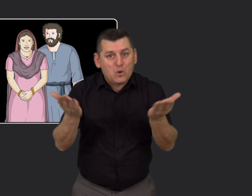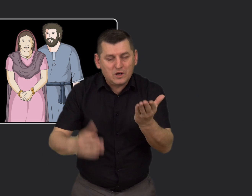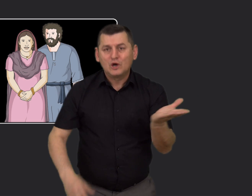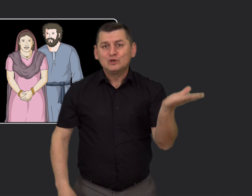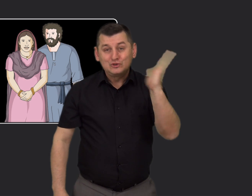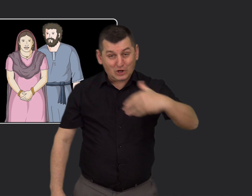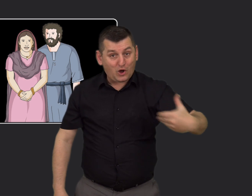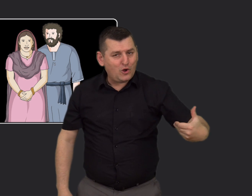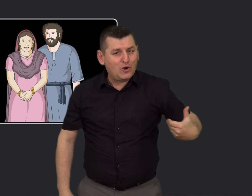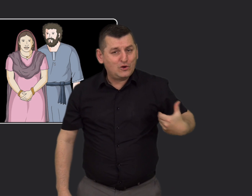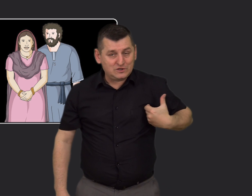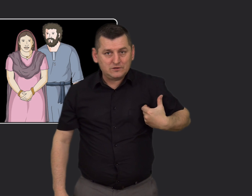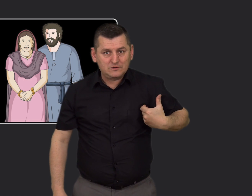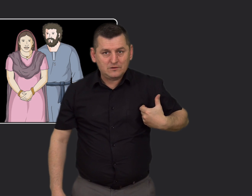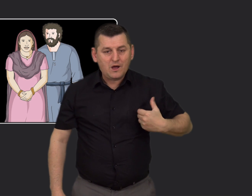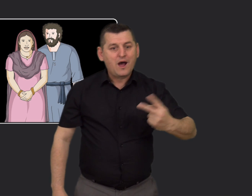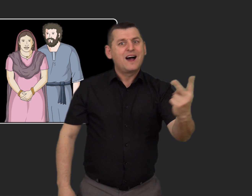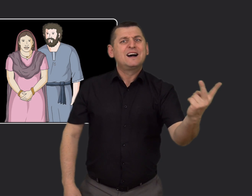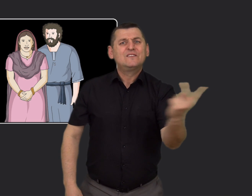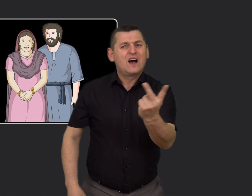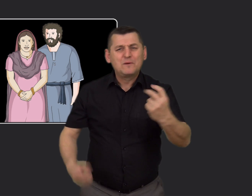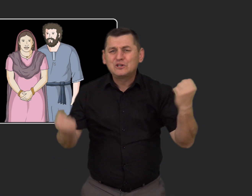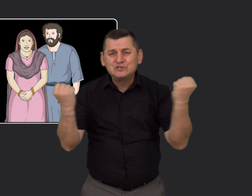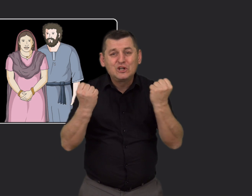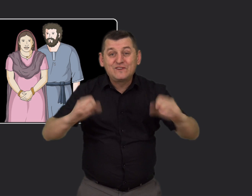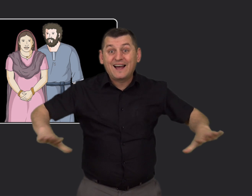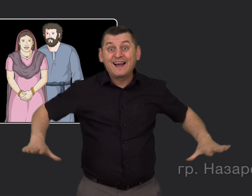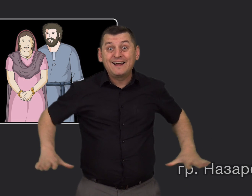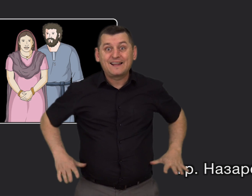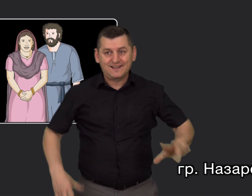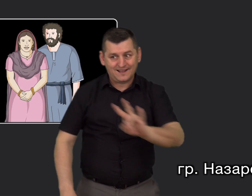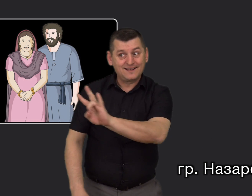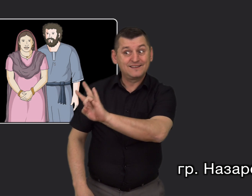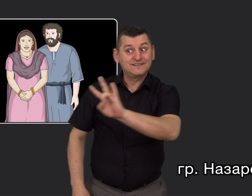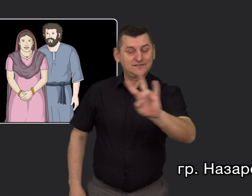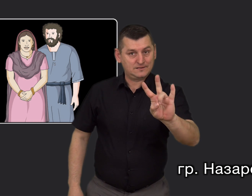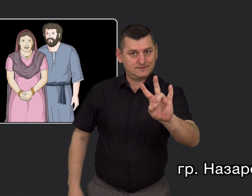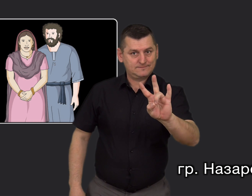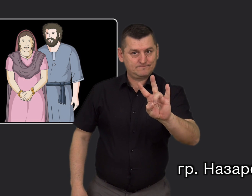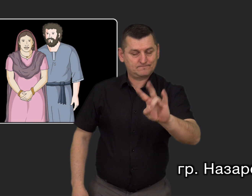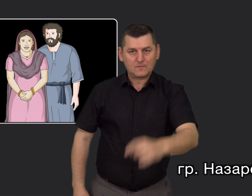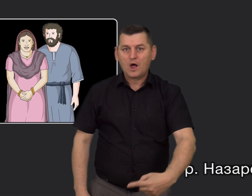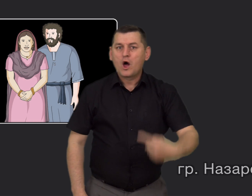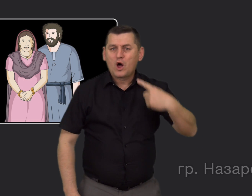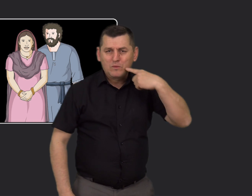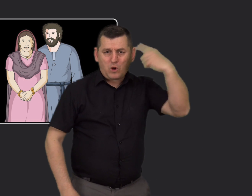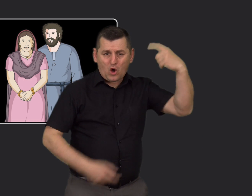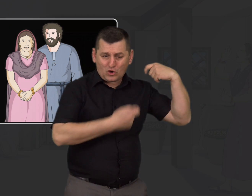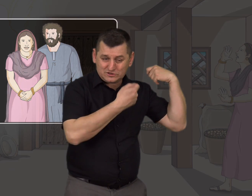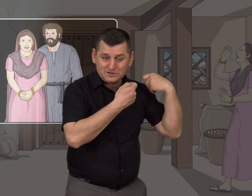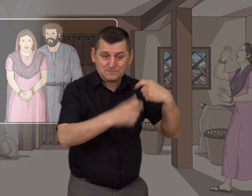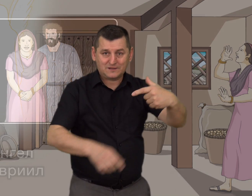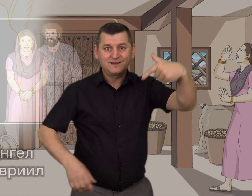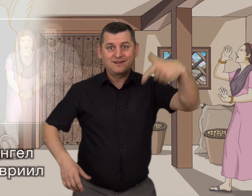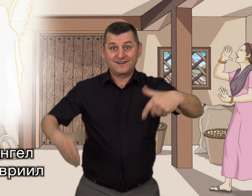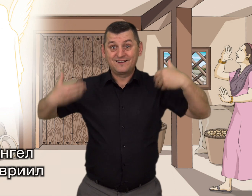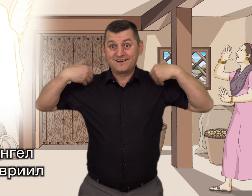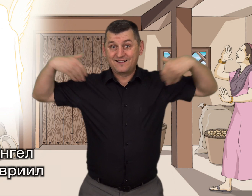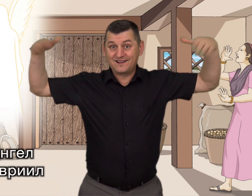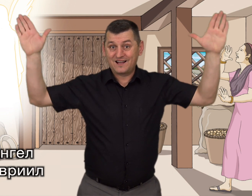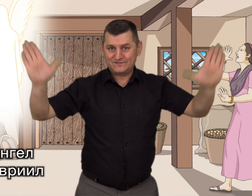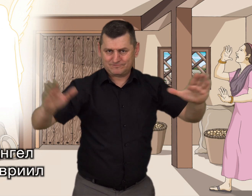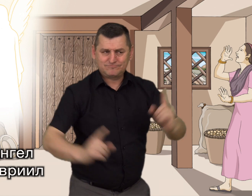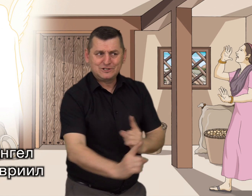And the virgin’s name was Mary.